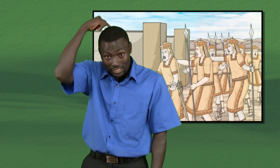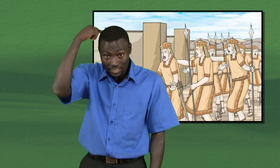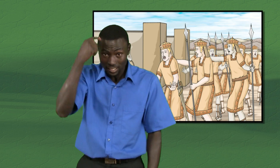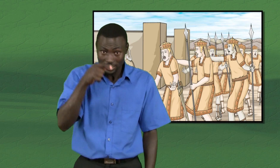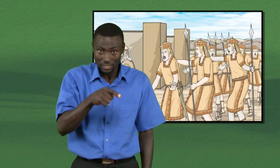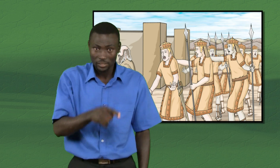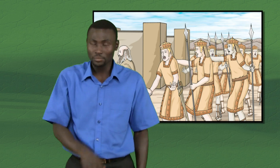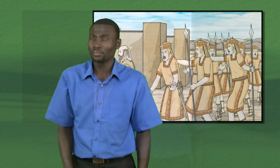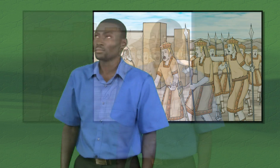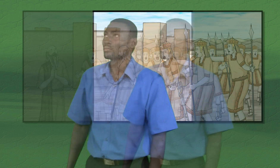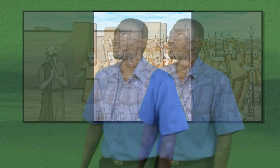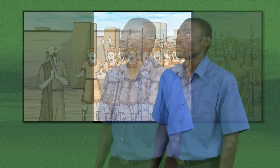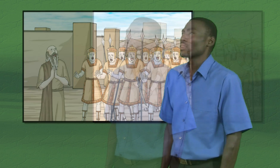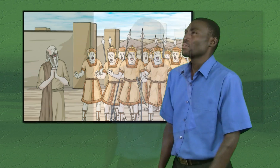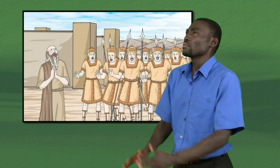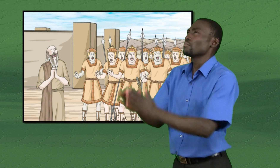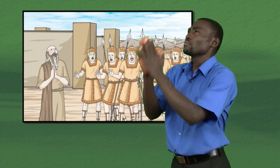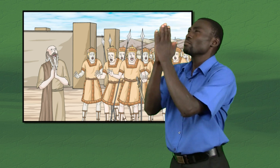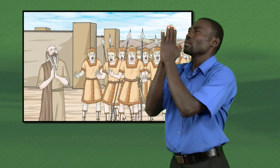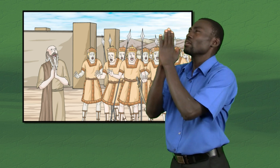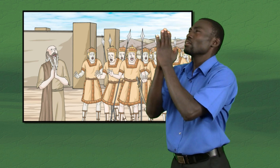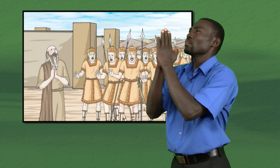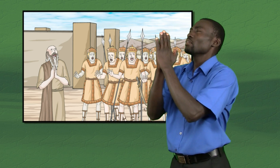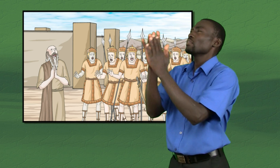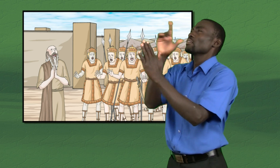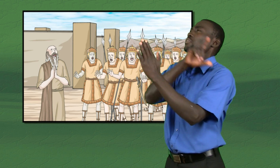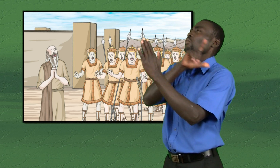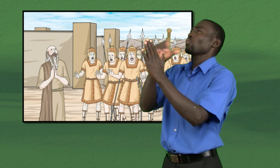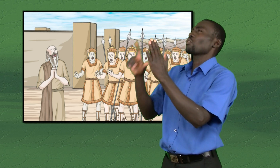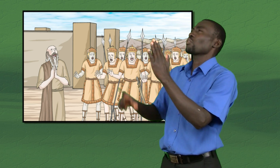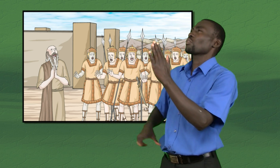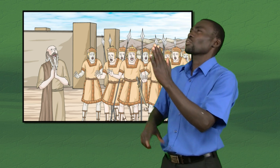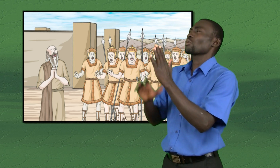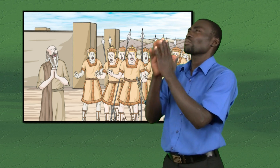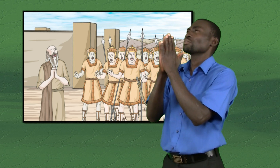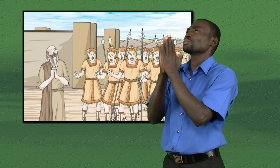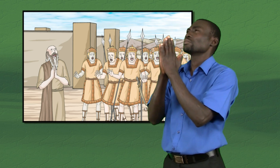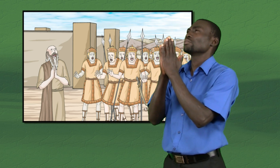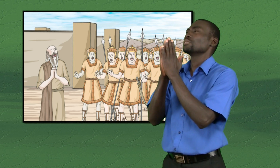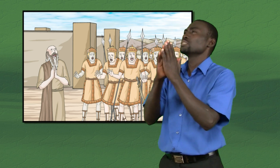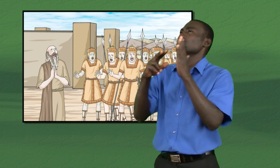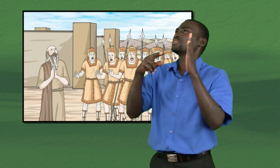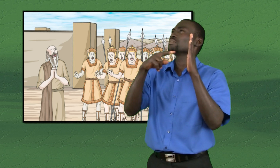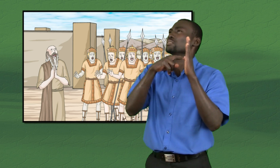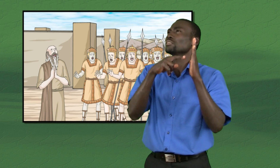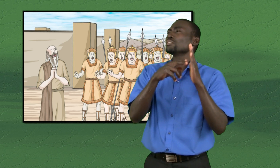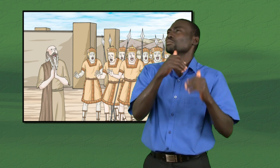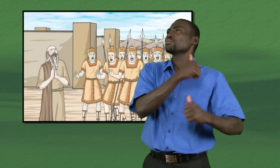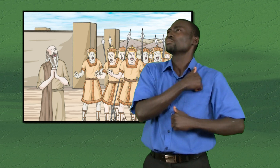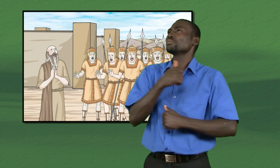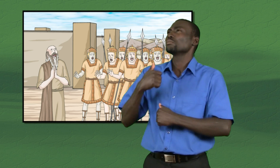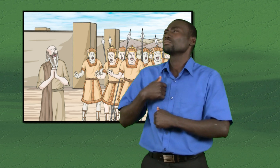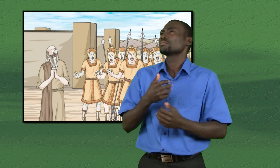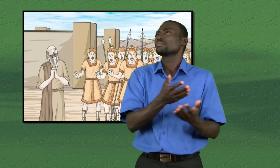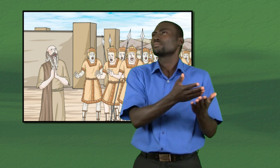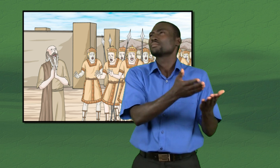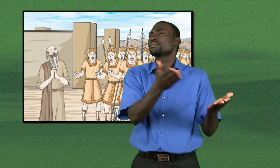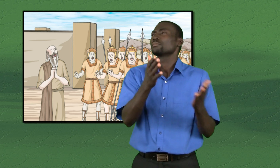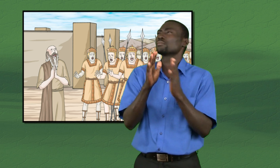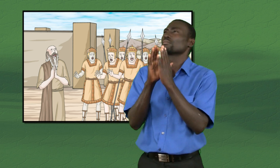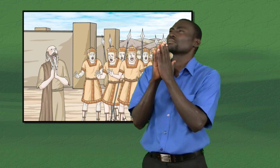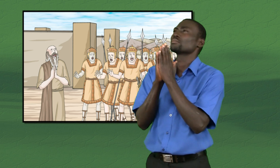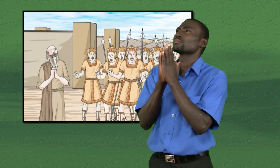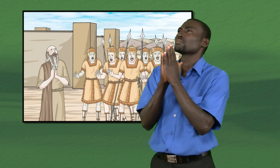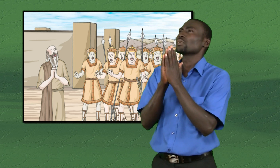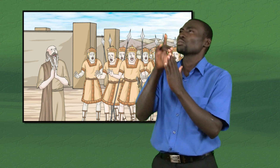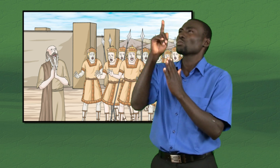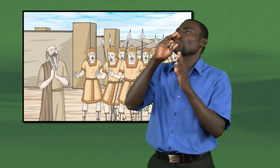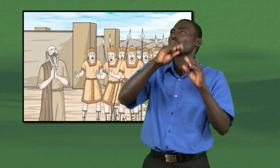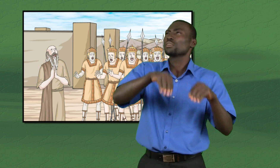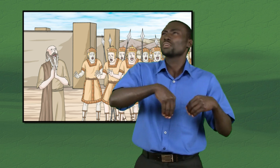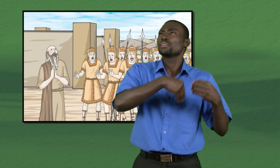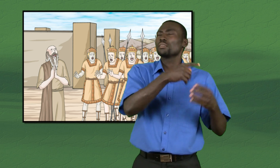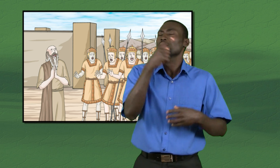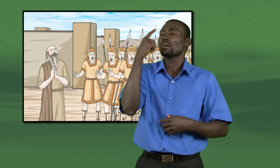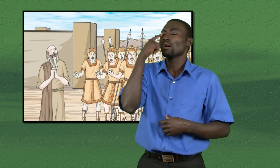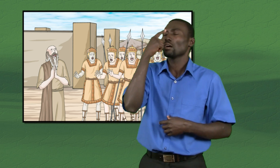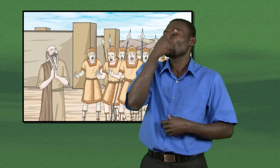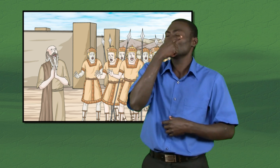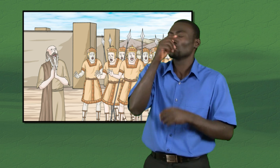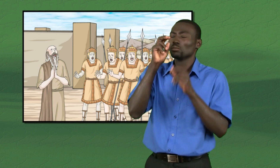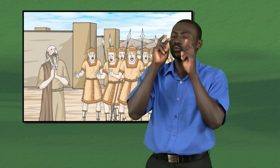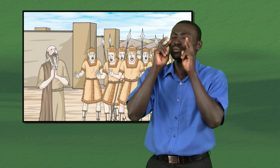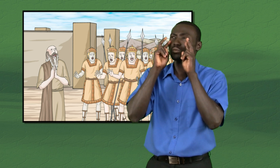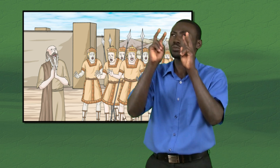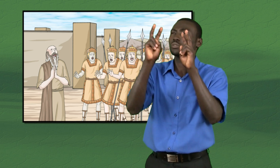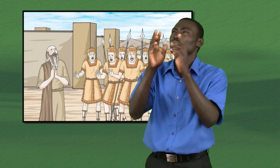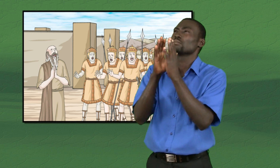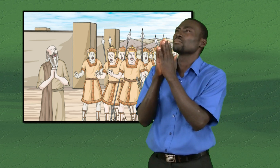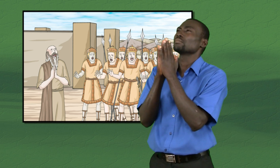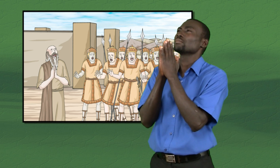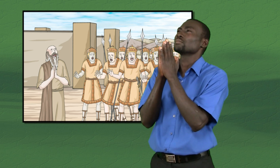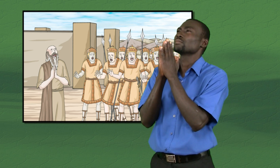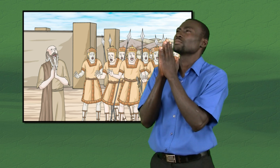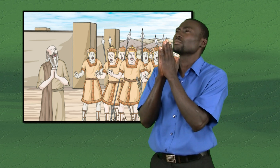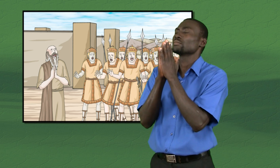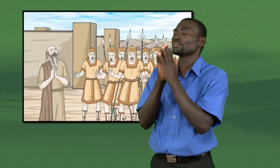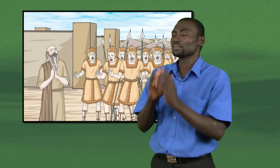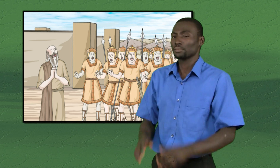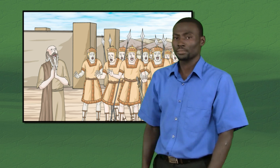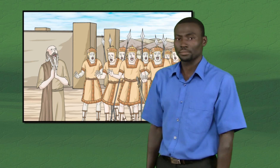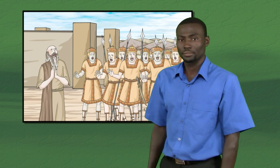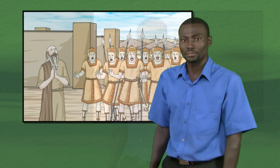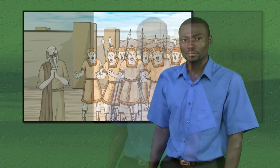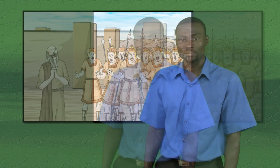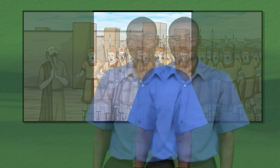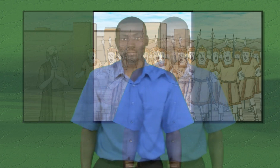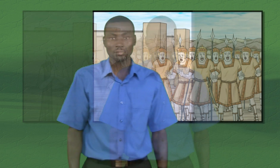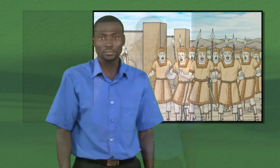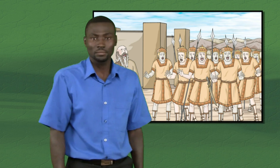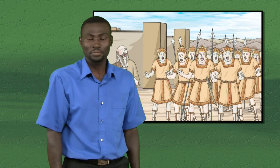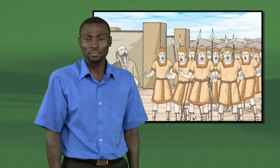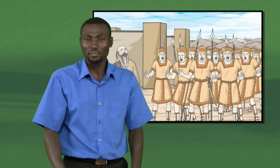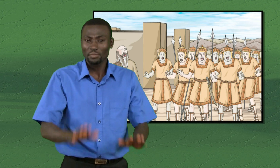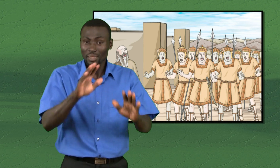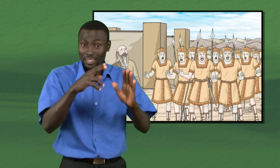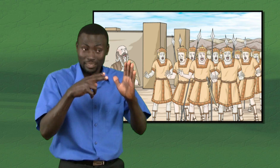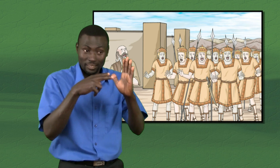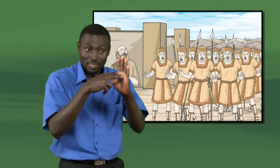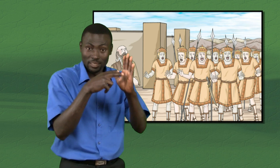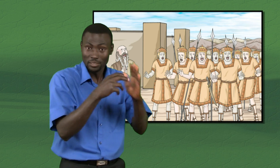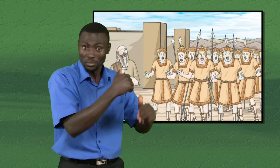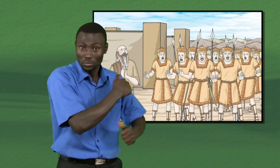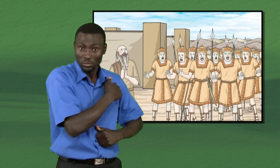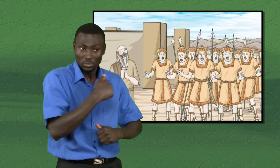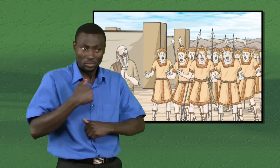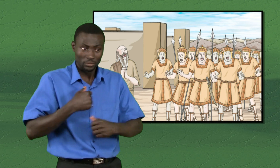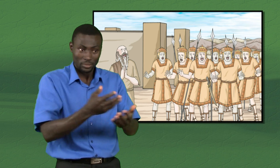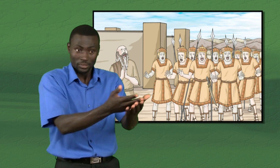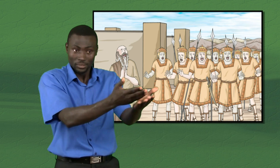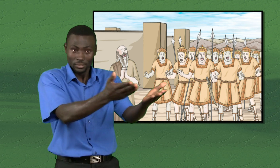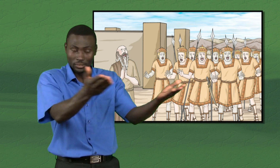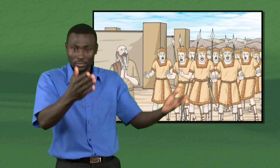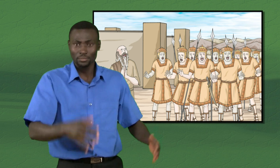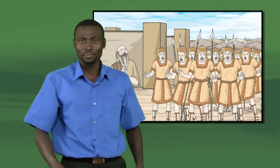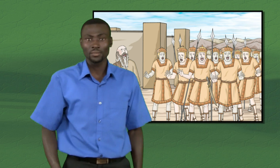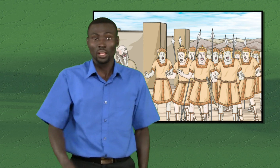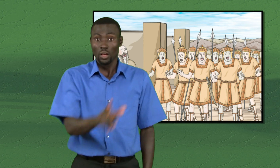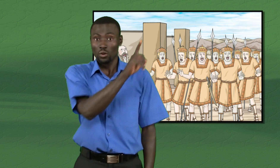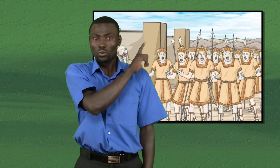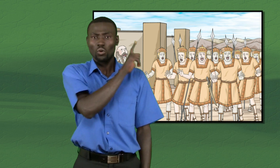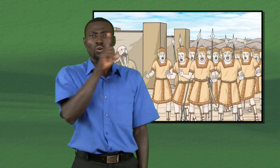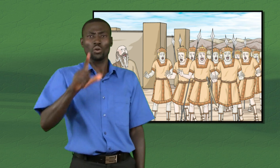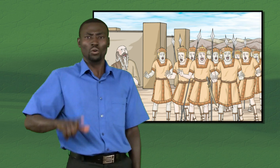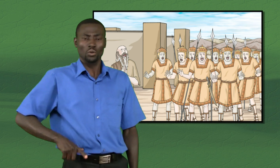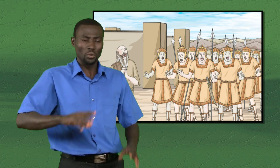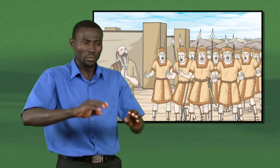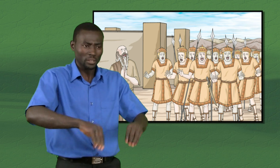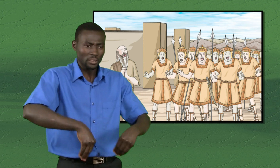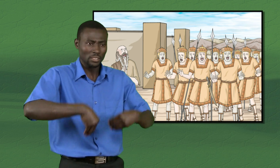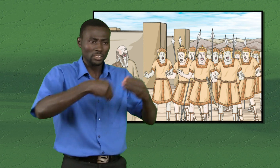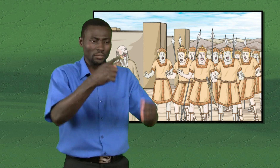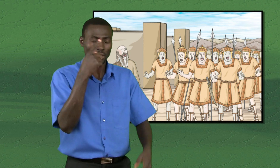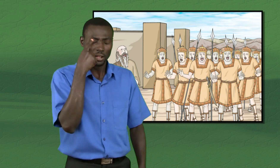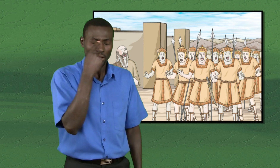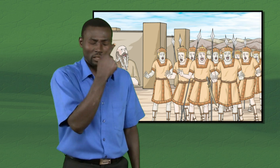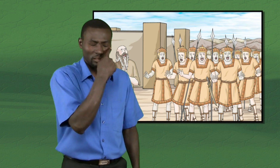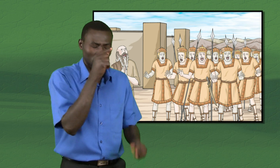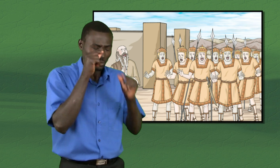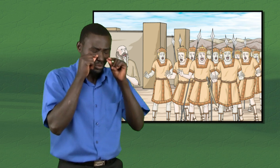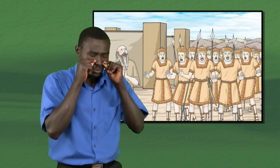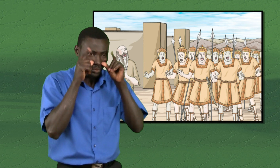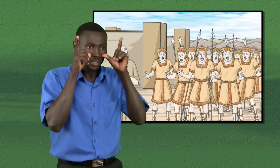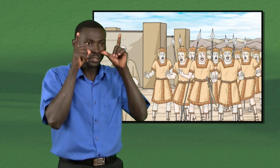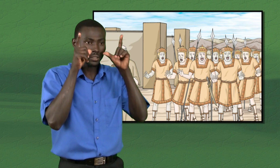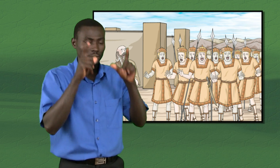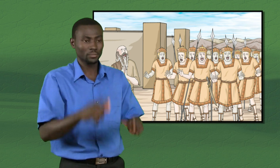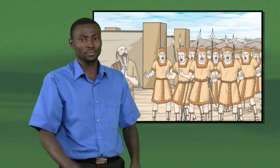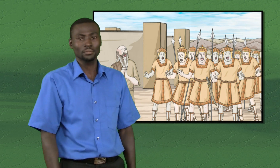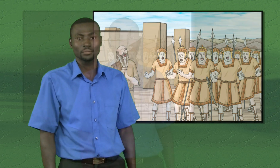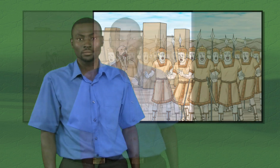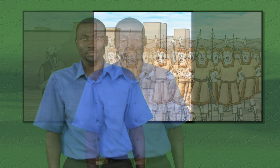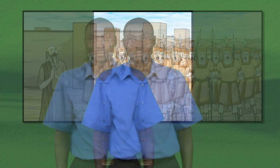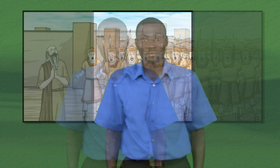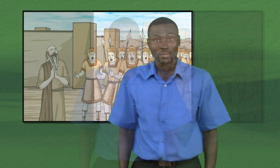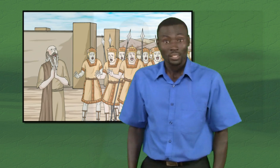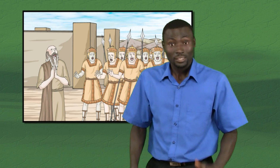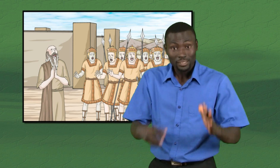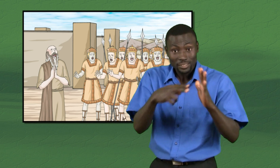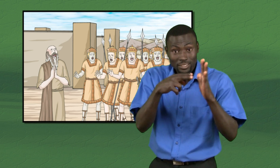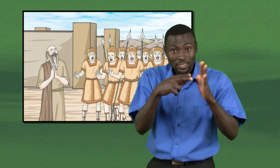When they had entered Samaria, Elisha said, “O LORD, open the eyes of these men that they may see.”